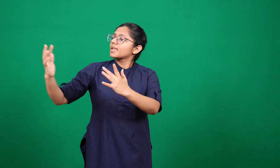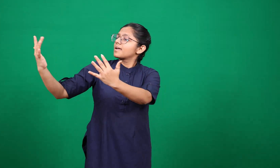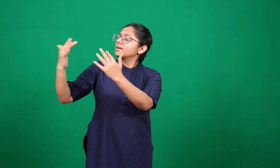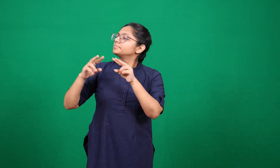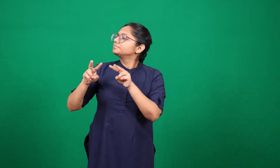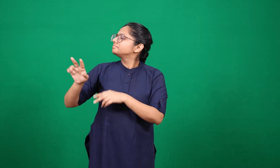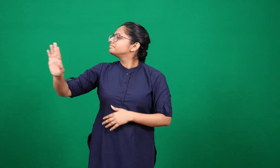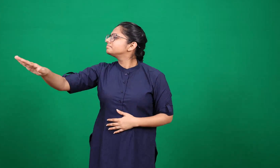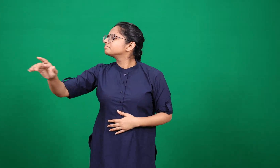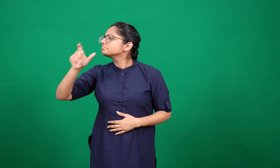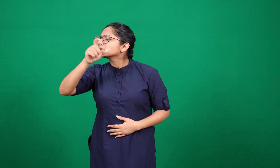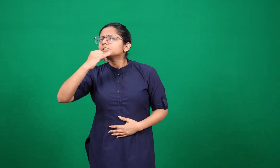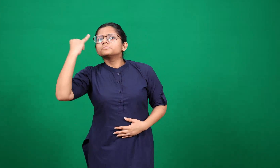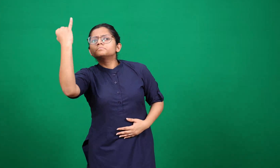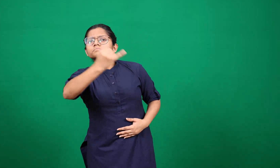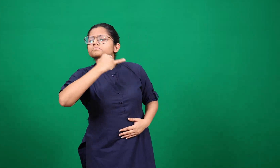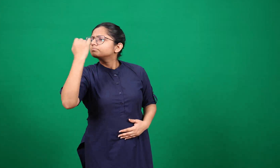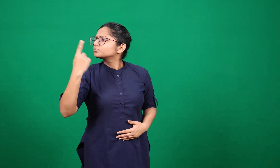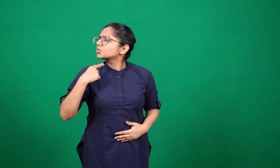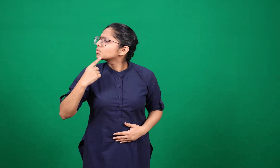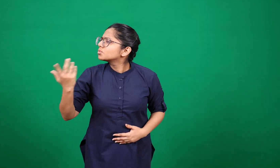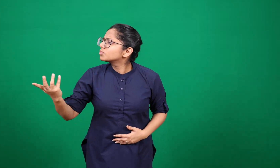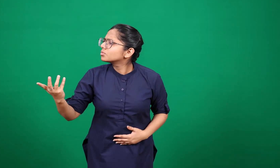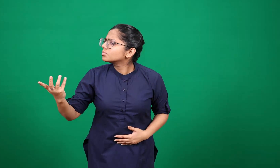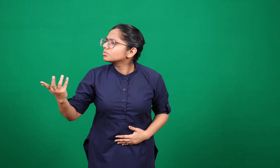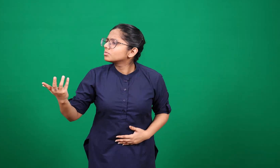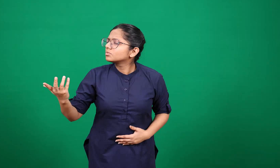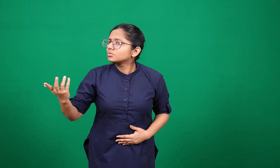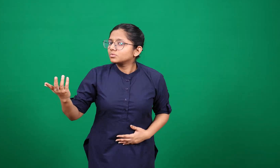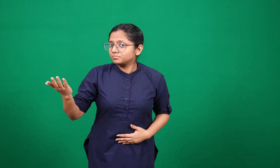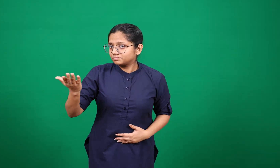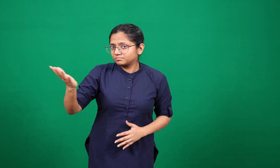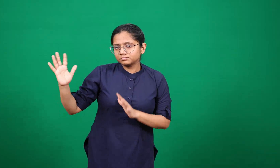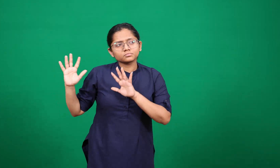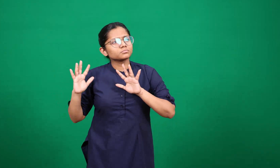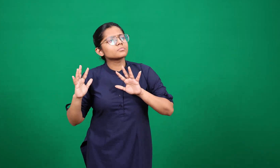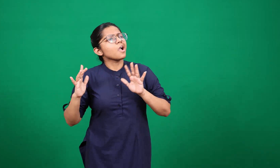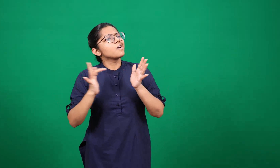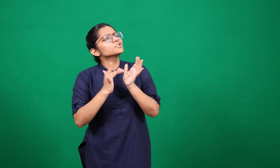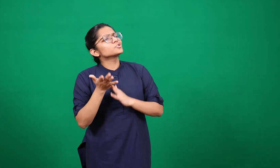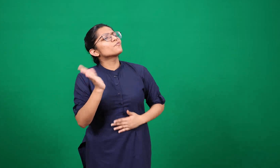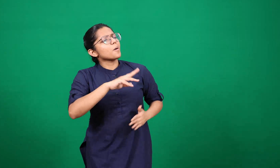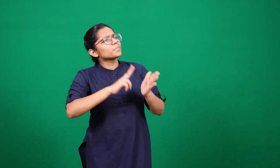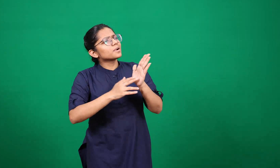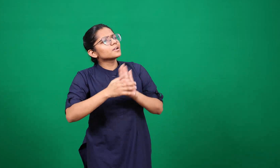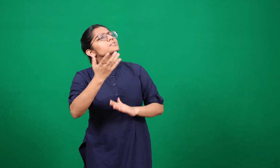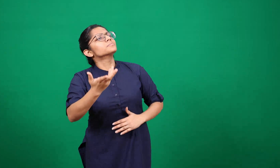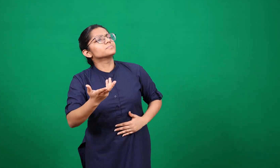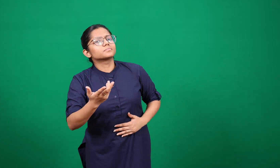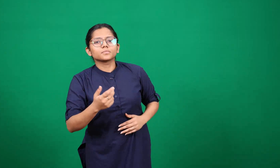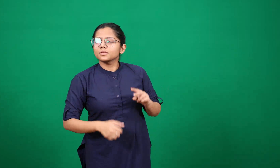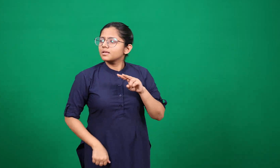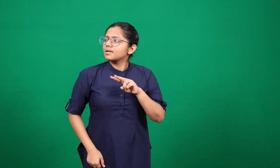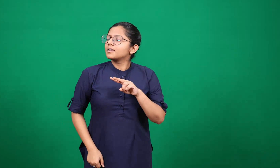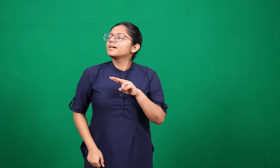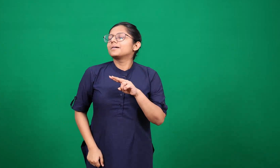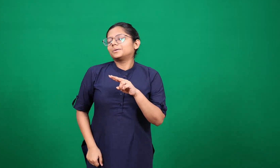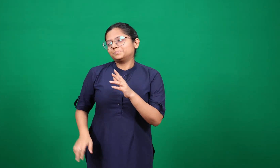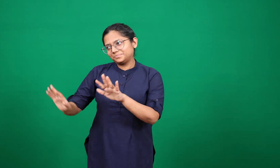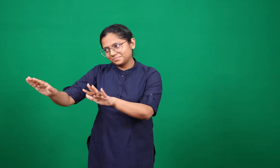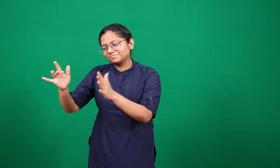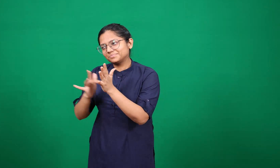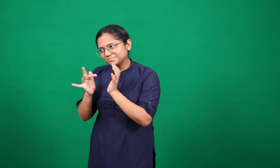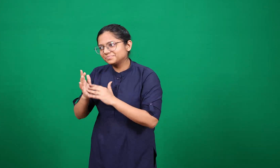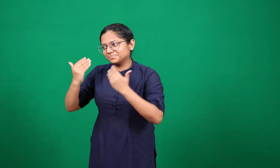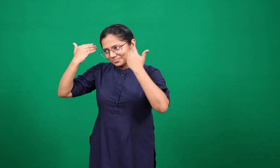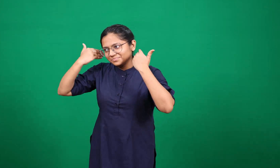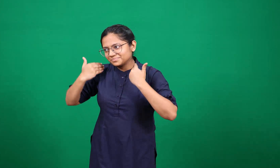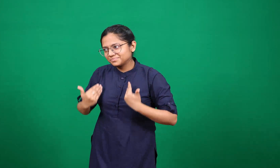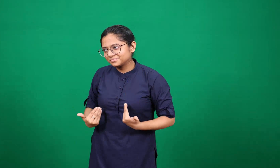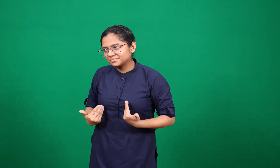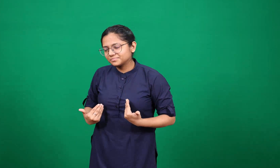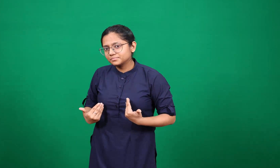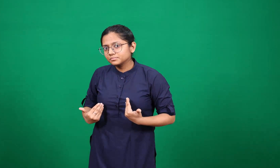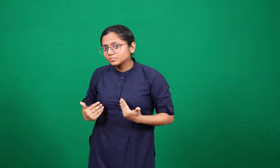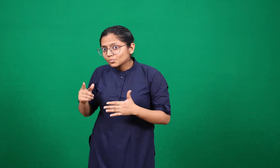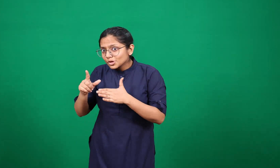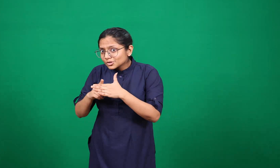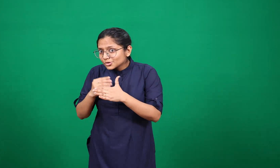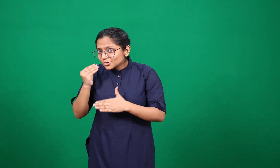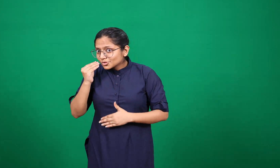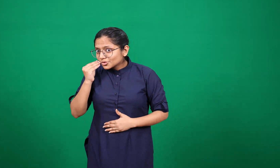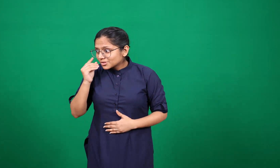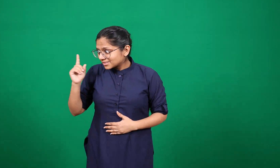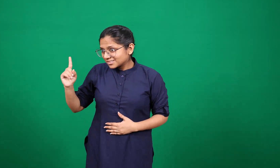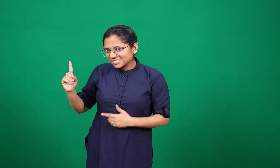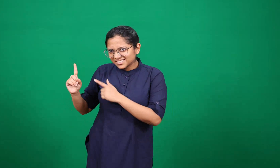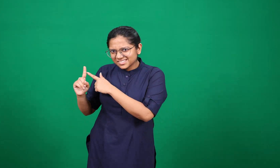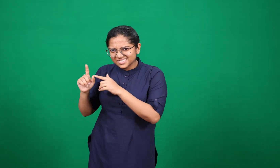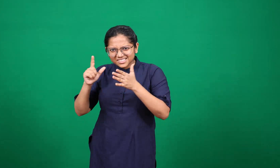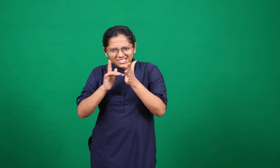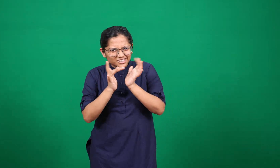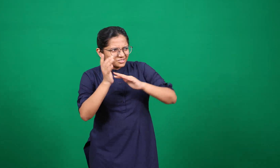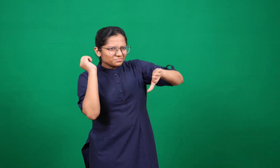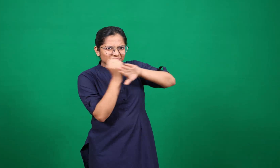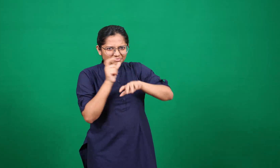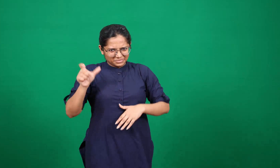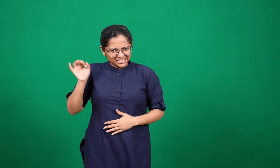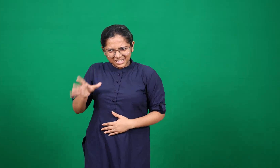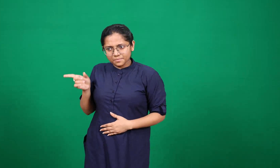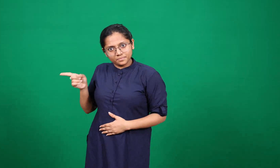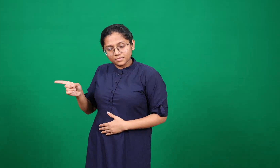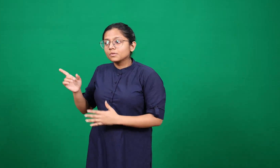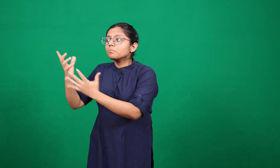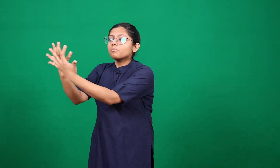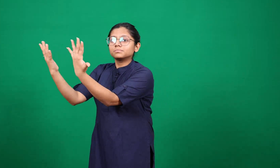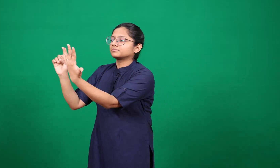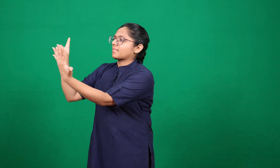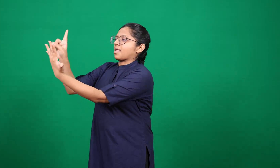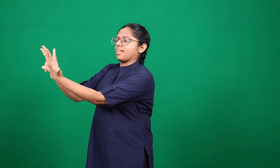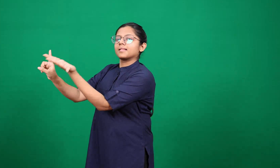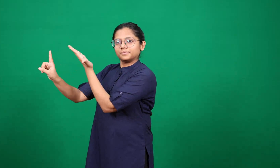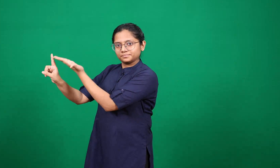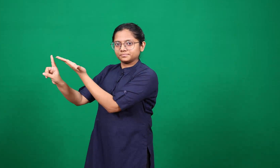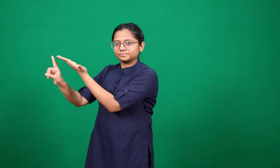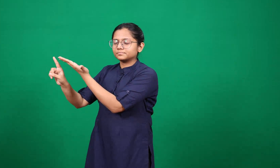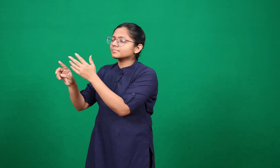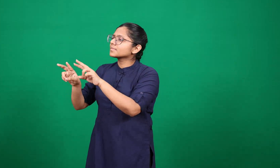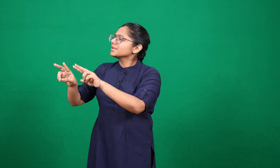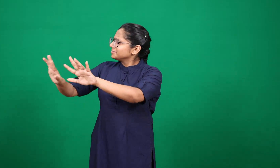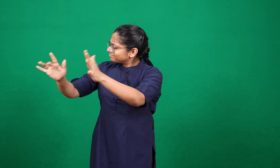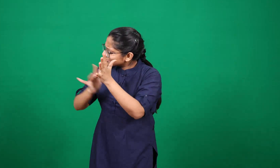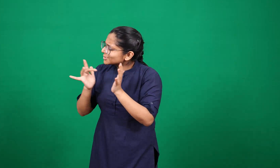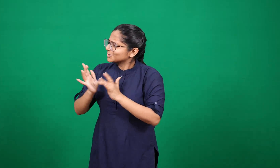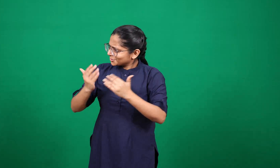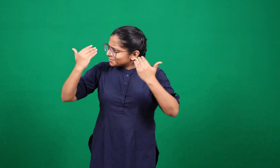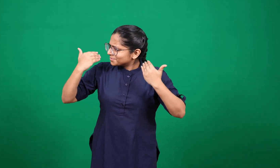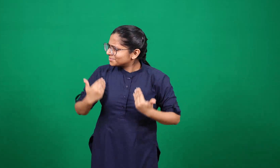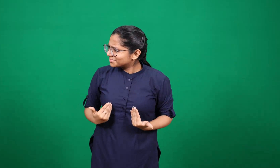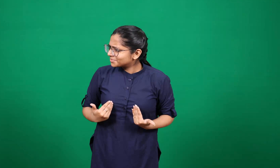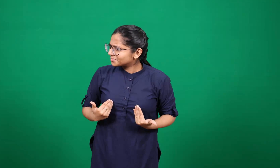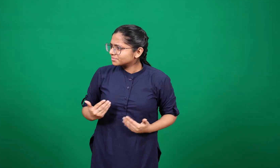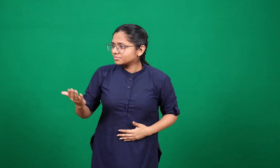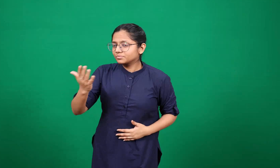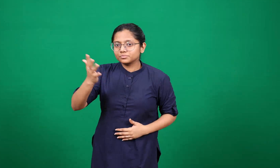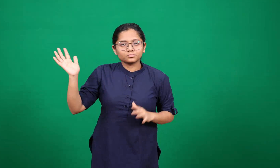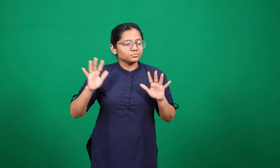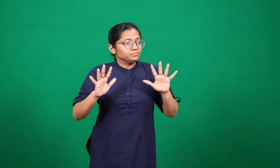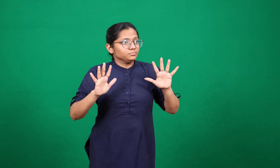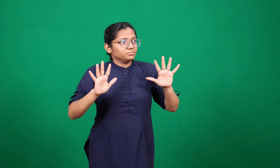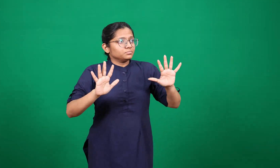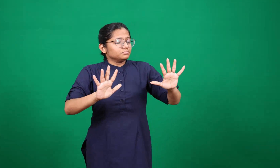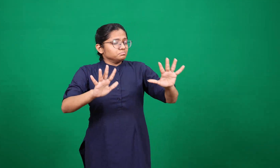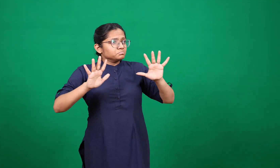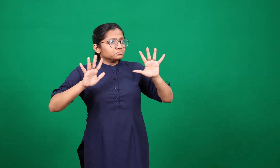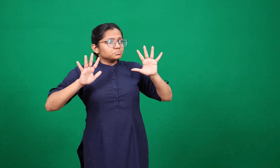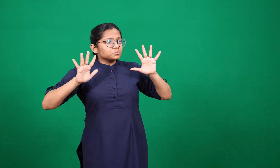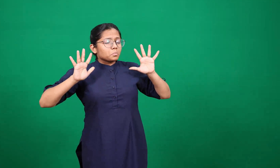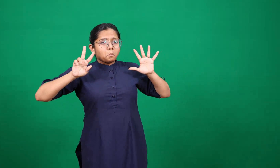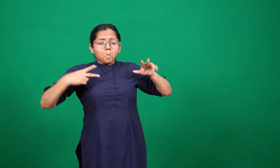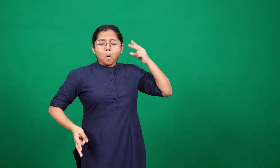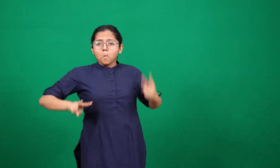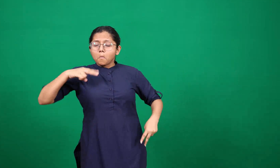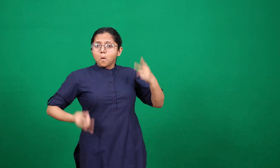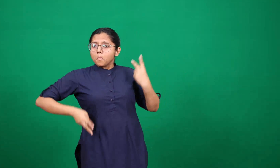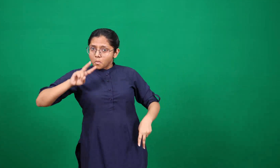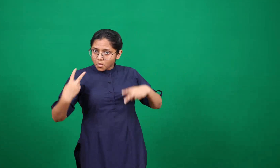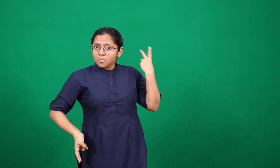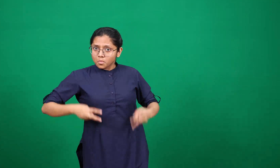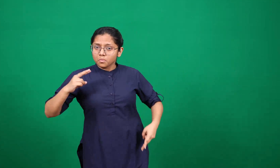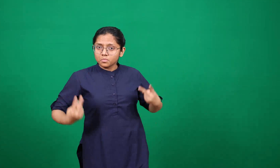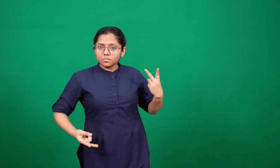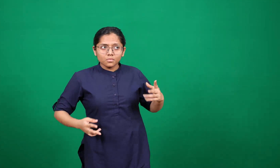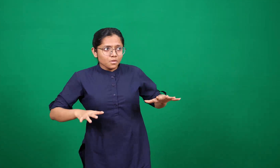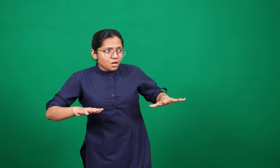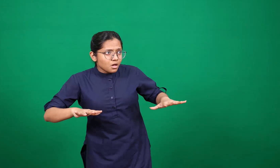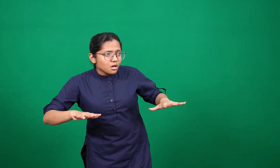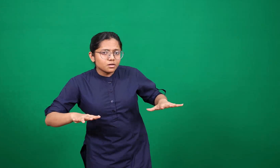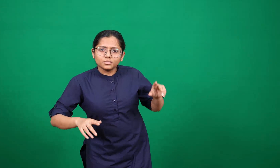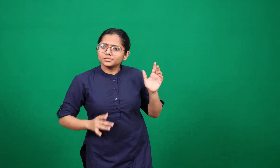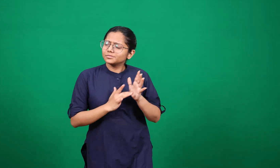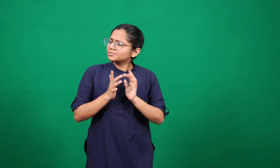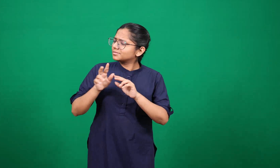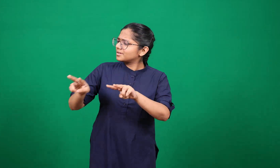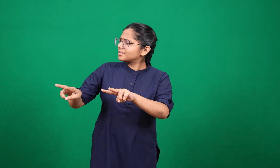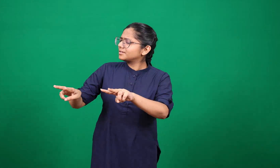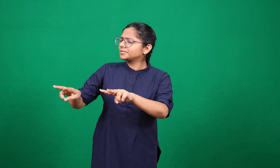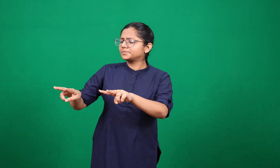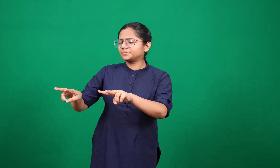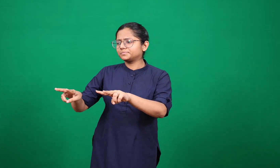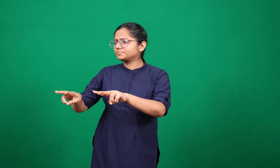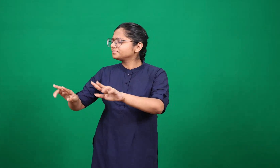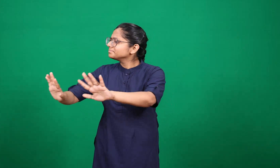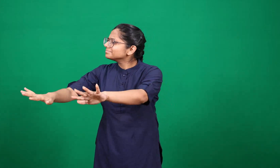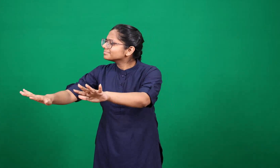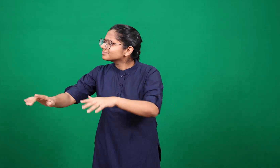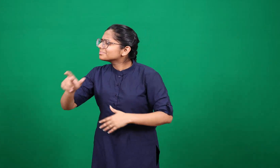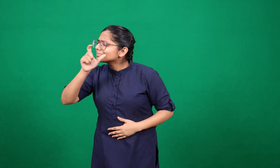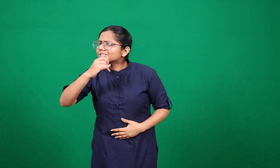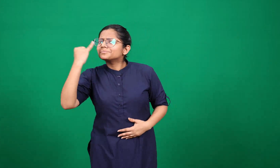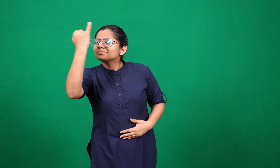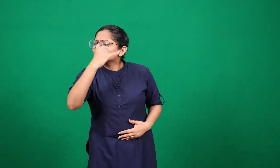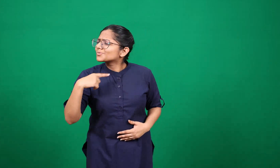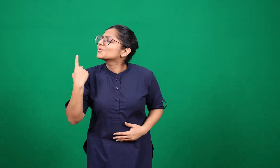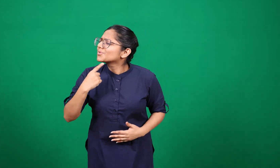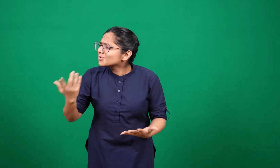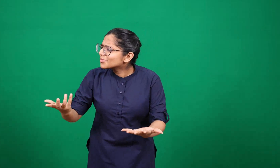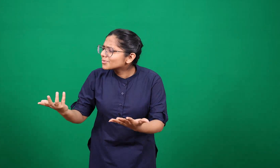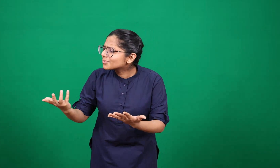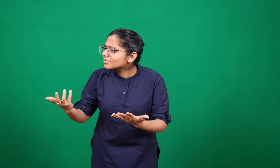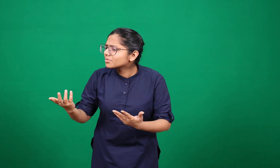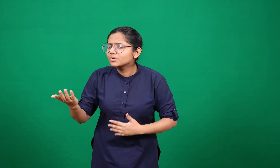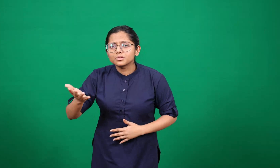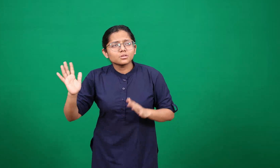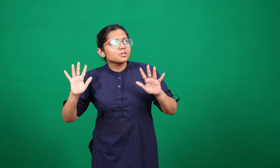"Jesus of Nazareth," they answered. Jesus said, "I am He." And Judas His betrayer was standing there with them. When Jesus said, "I am He," they drew back and fell to the ground.